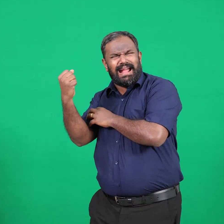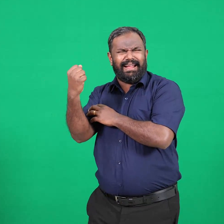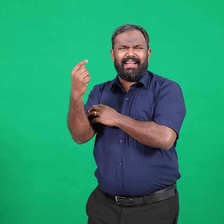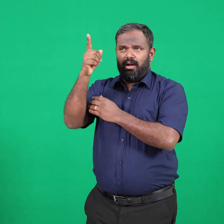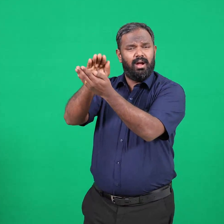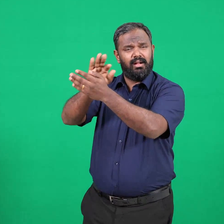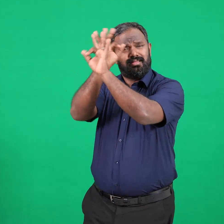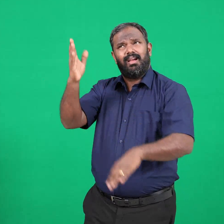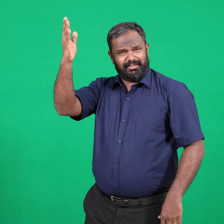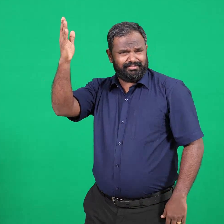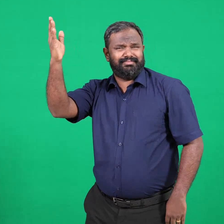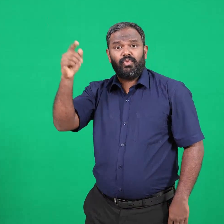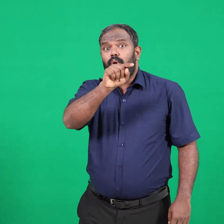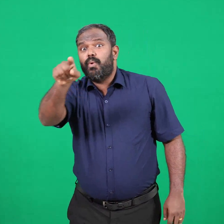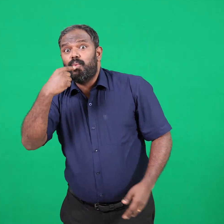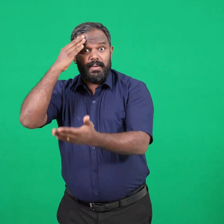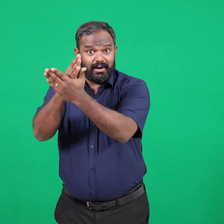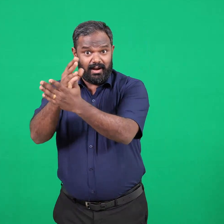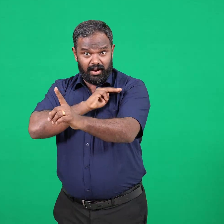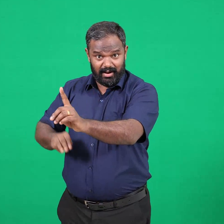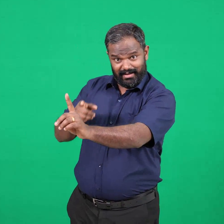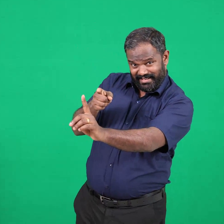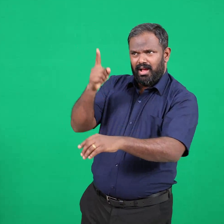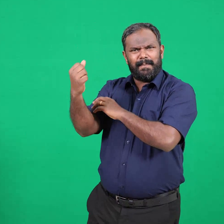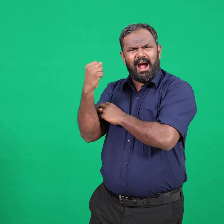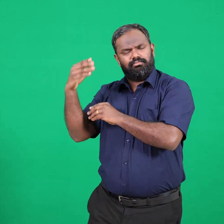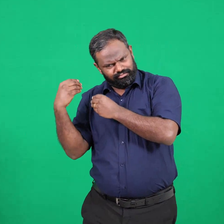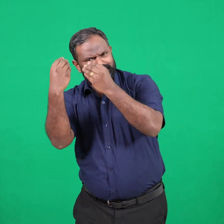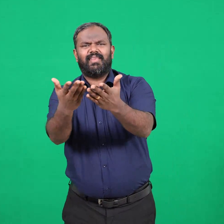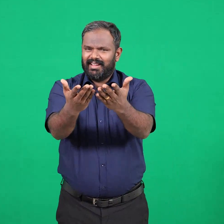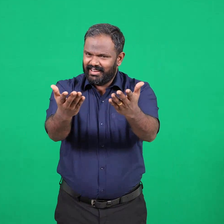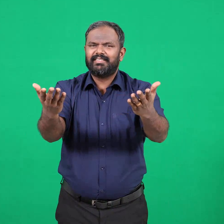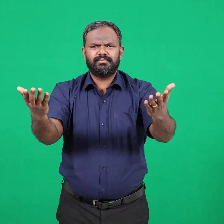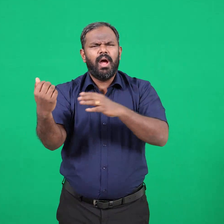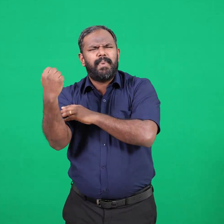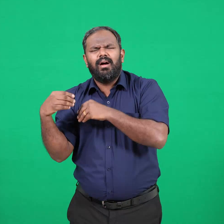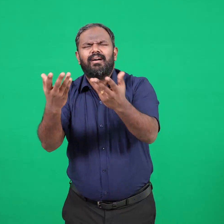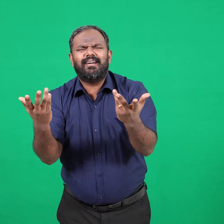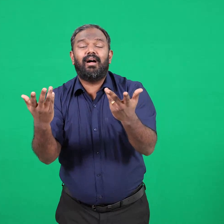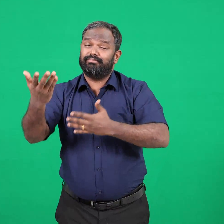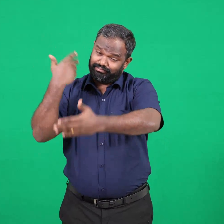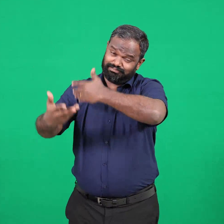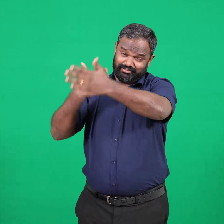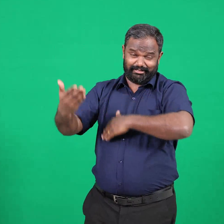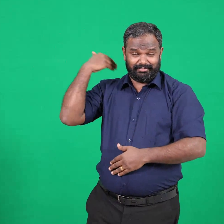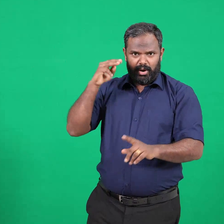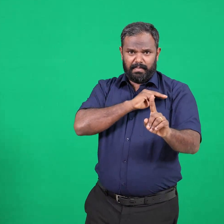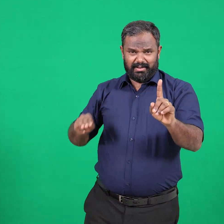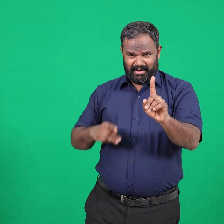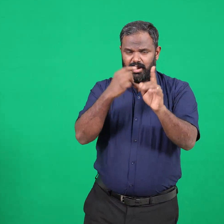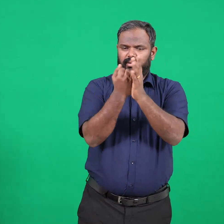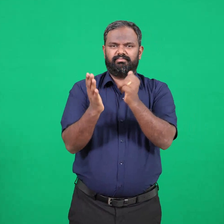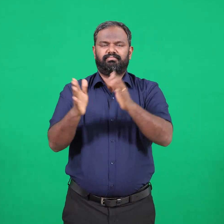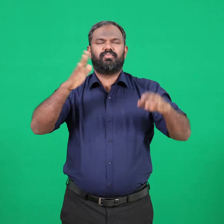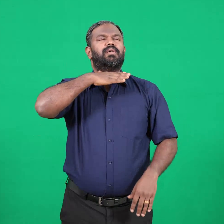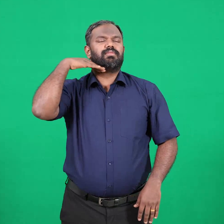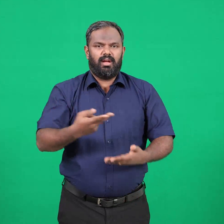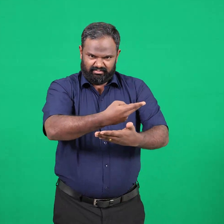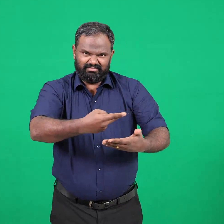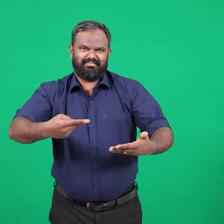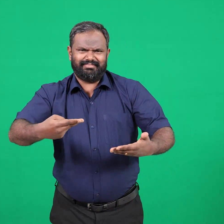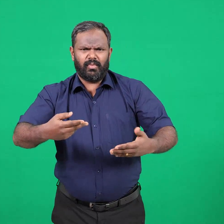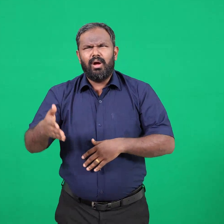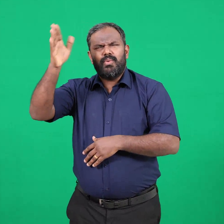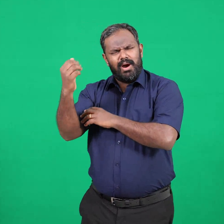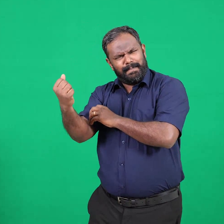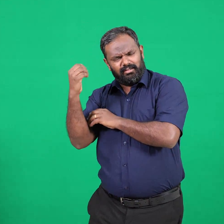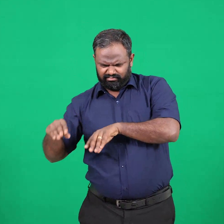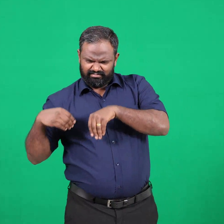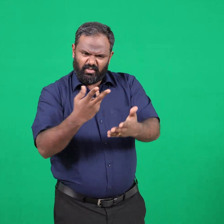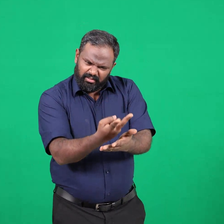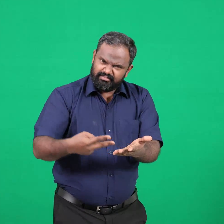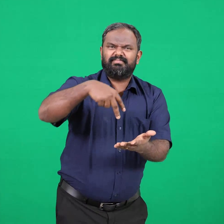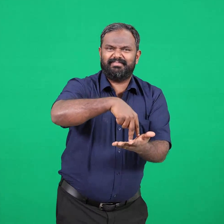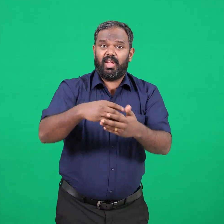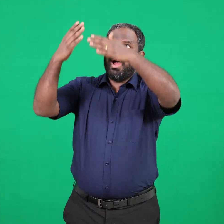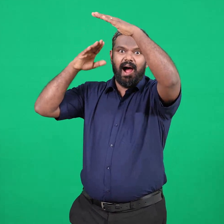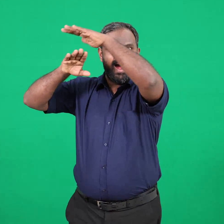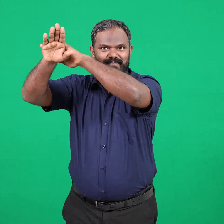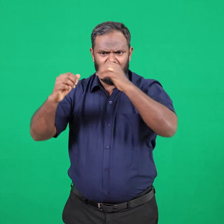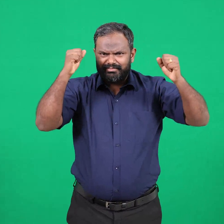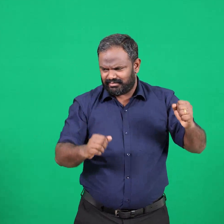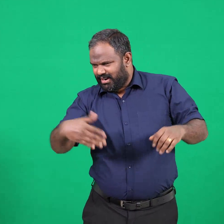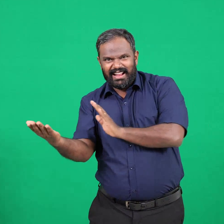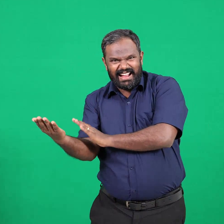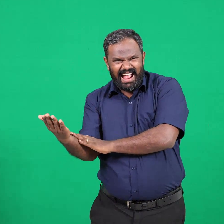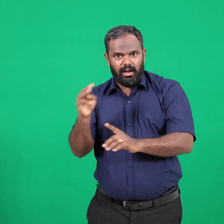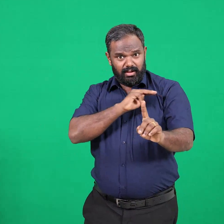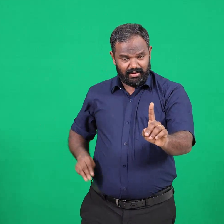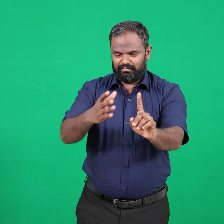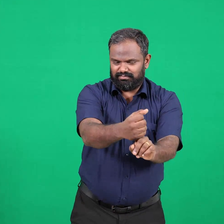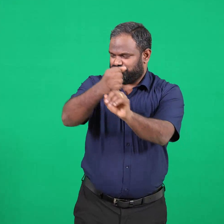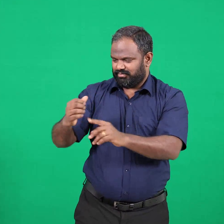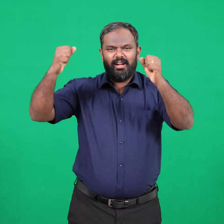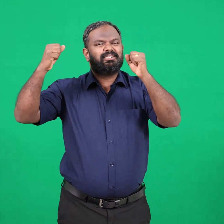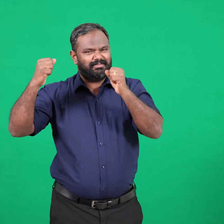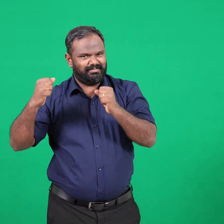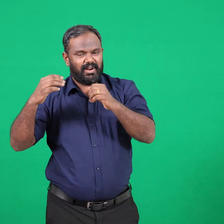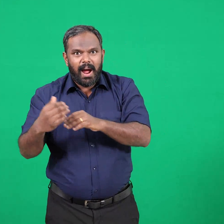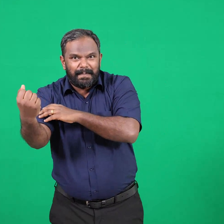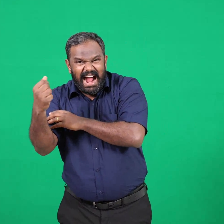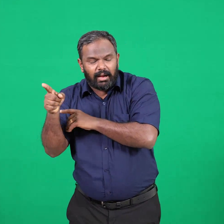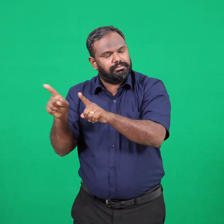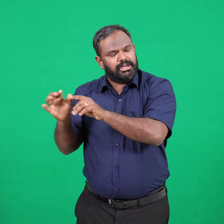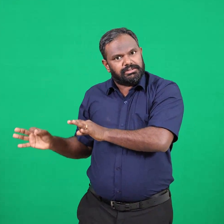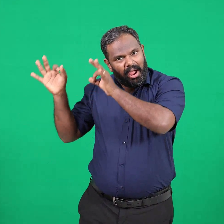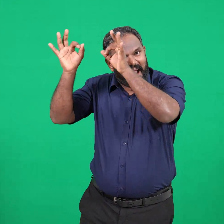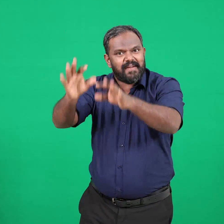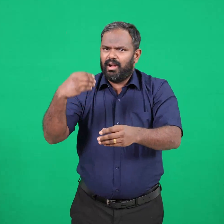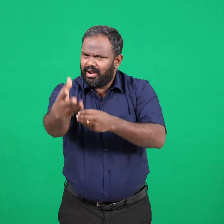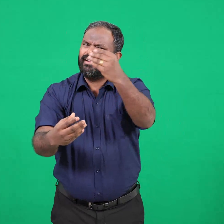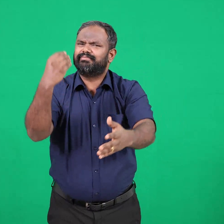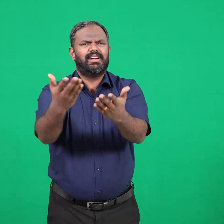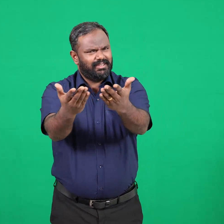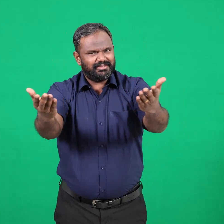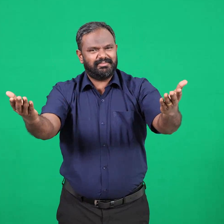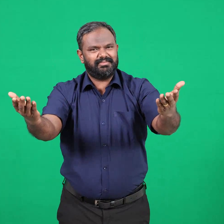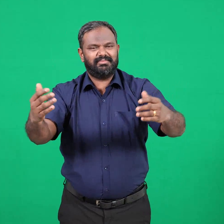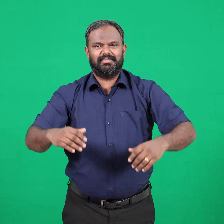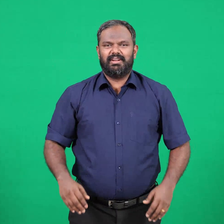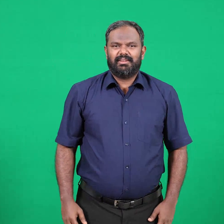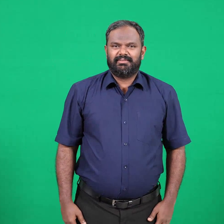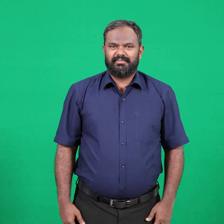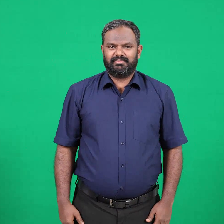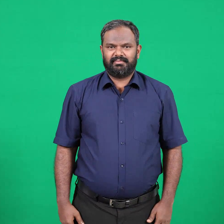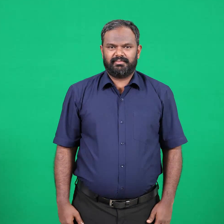These are in accordance with the working of His mighty strength, which He exerted in Christ when He raised Him from the dead and seated Him at His right hand in the heavenly realms,